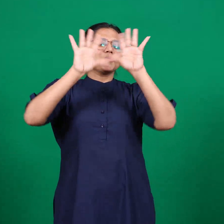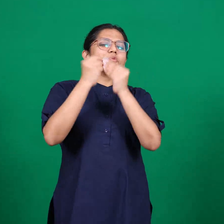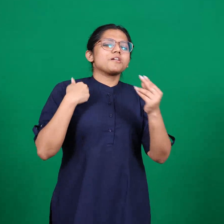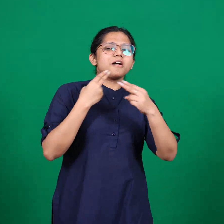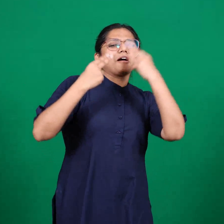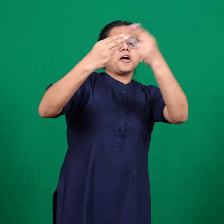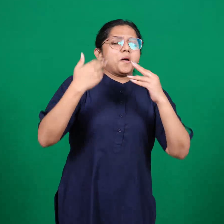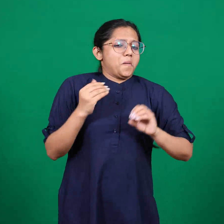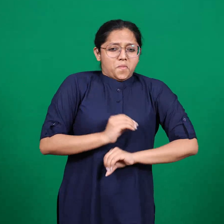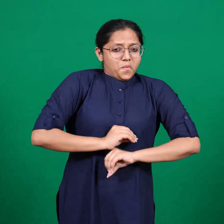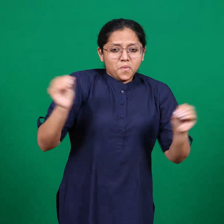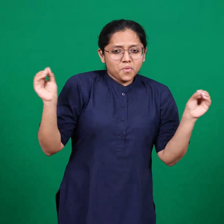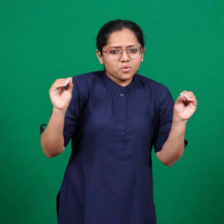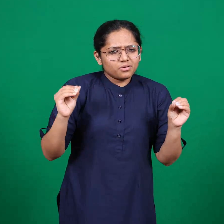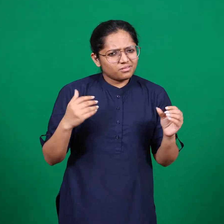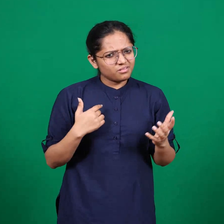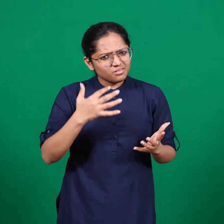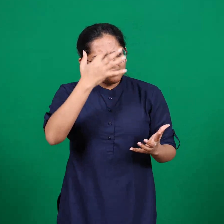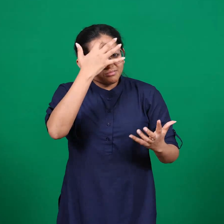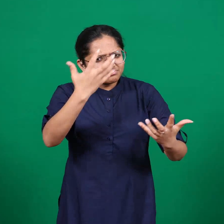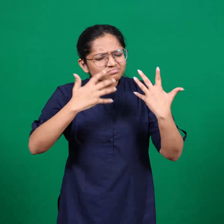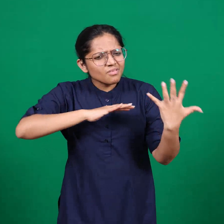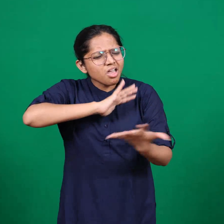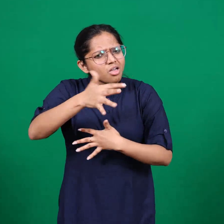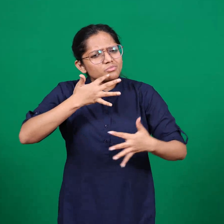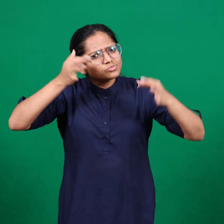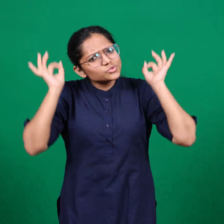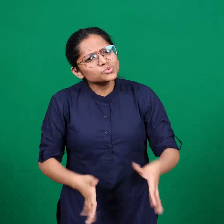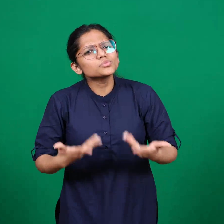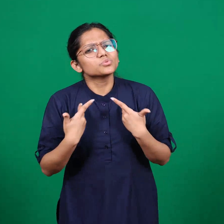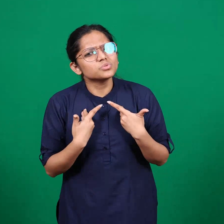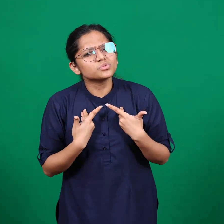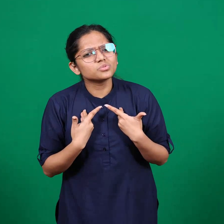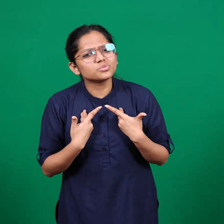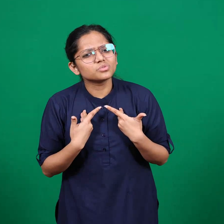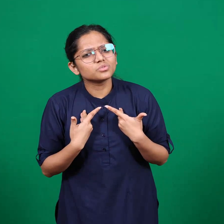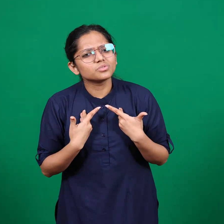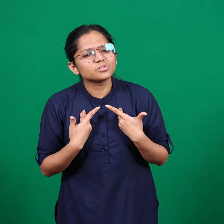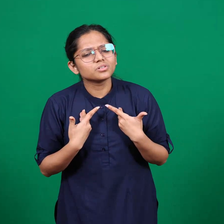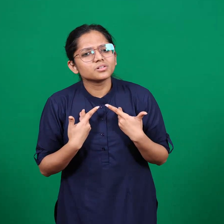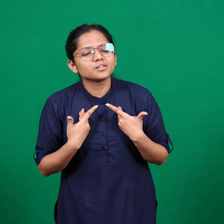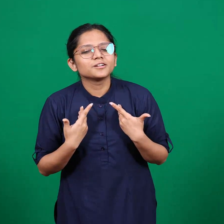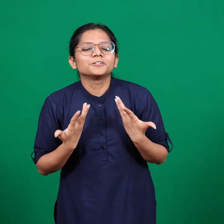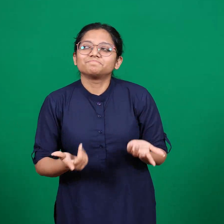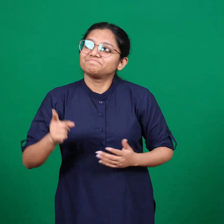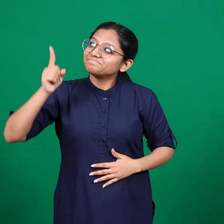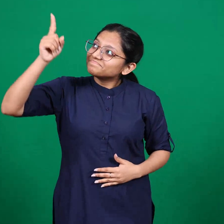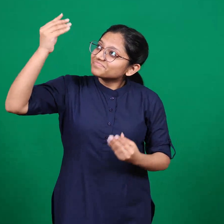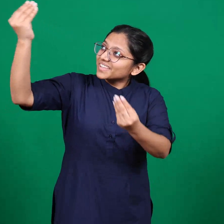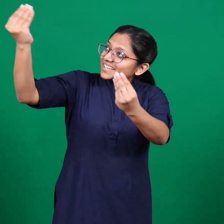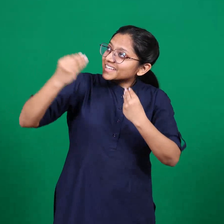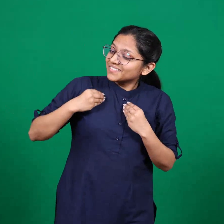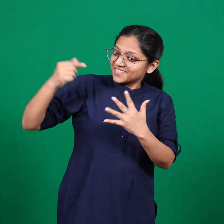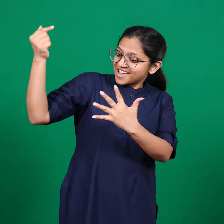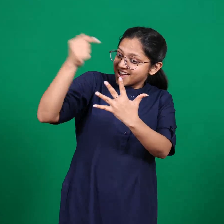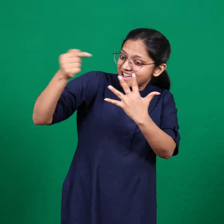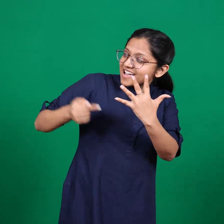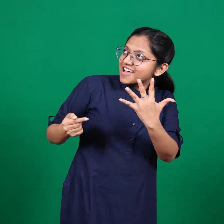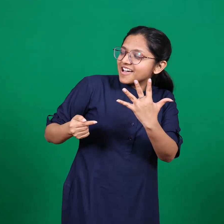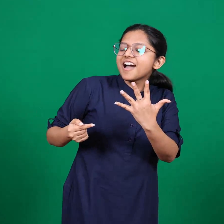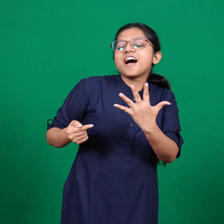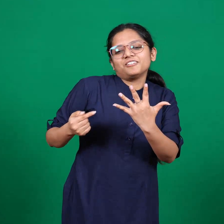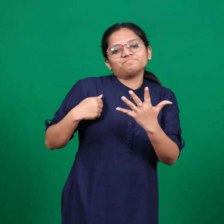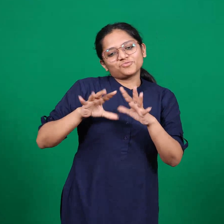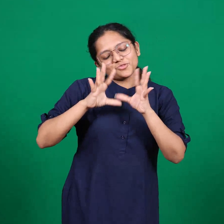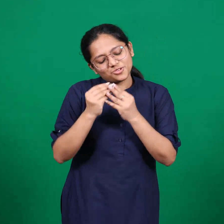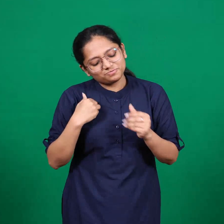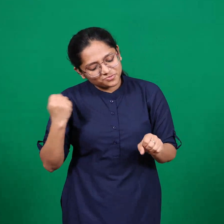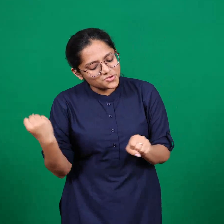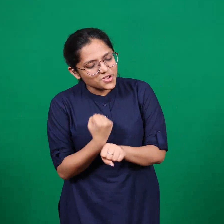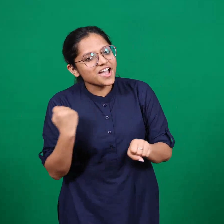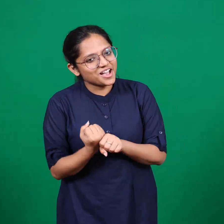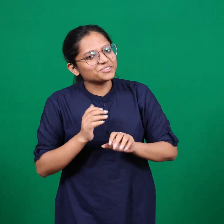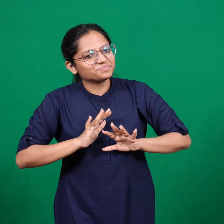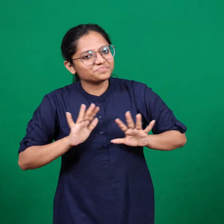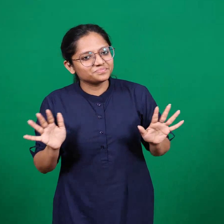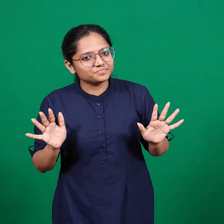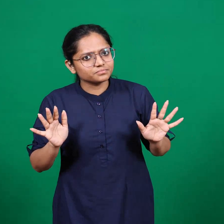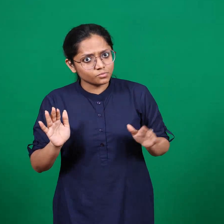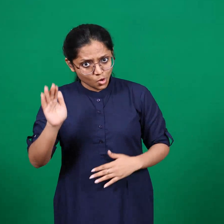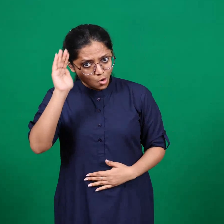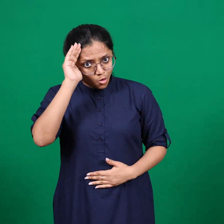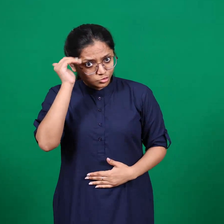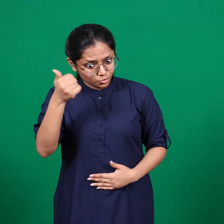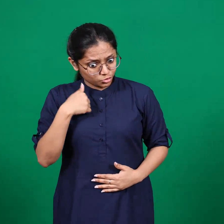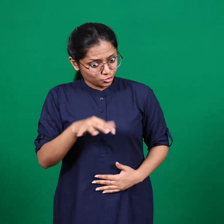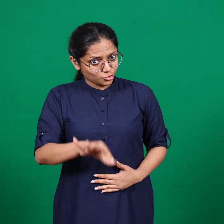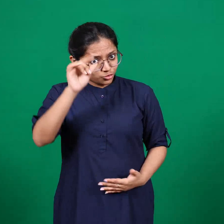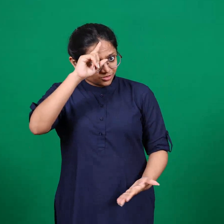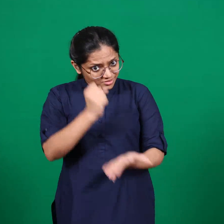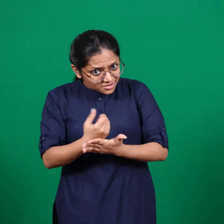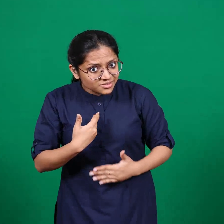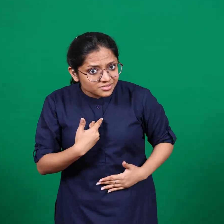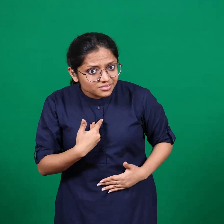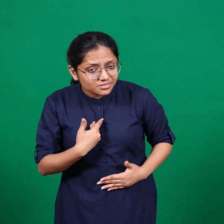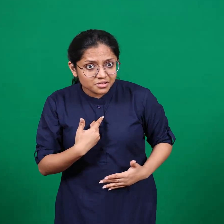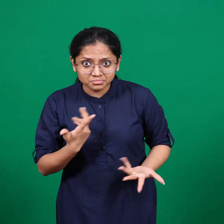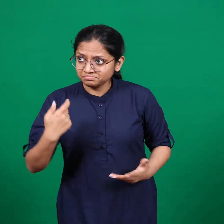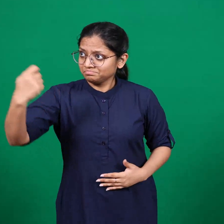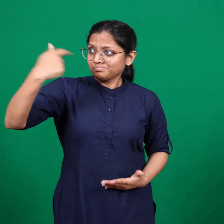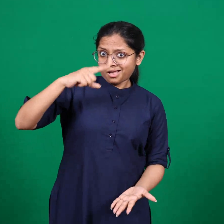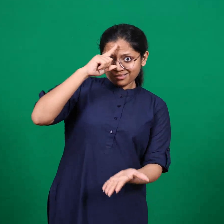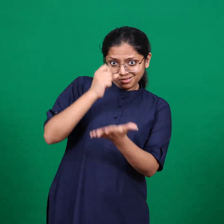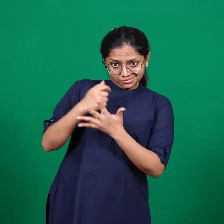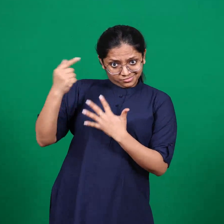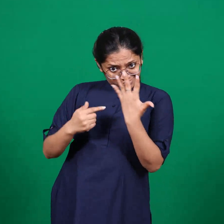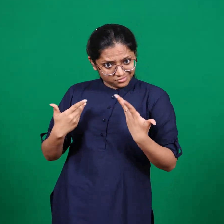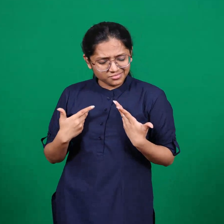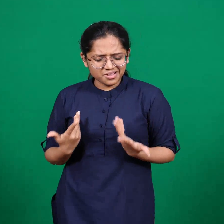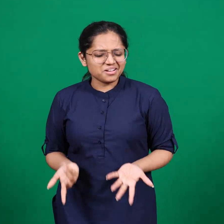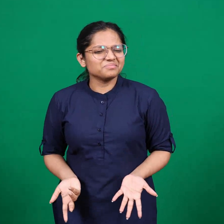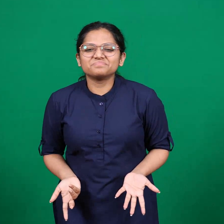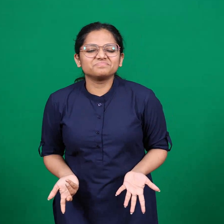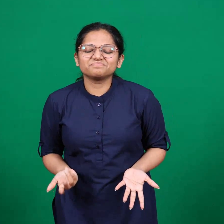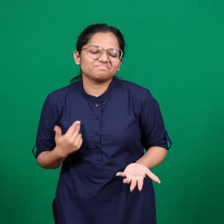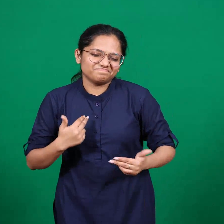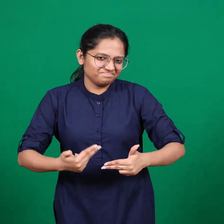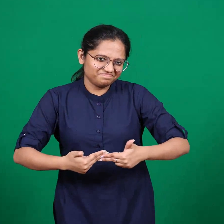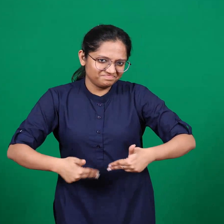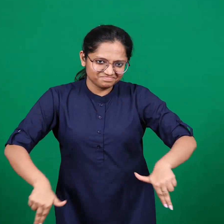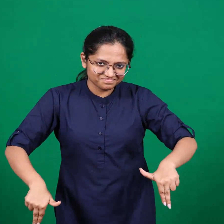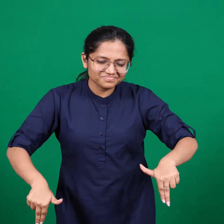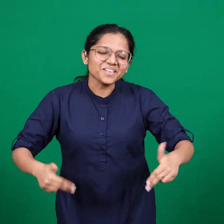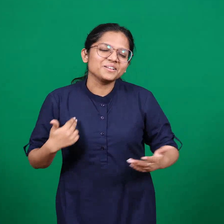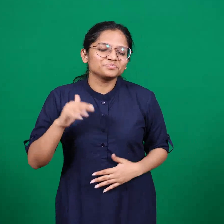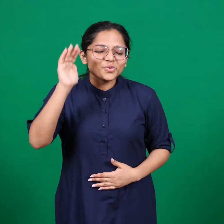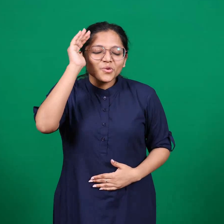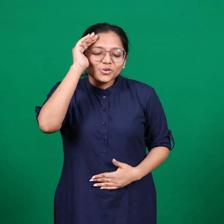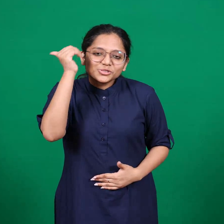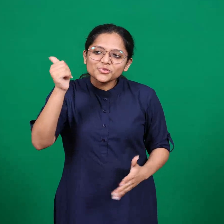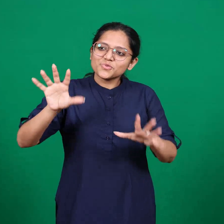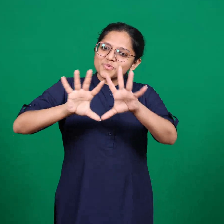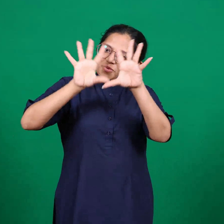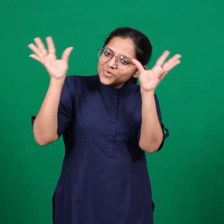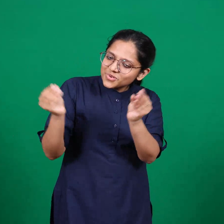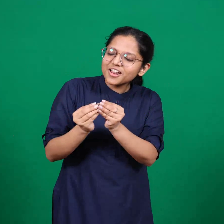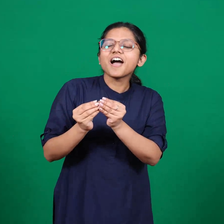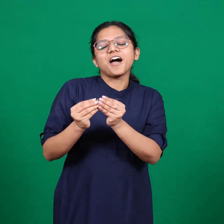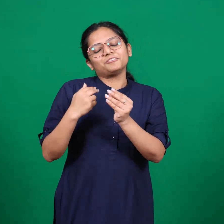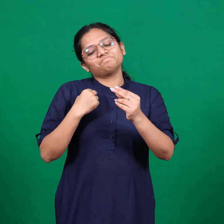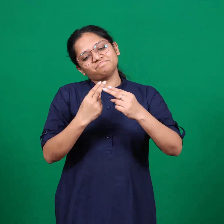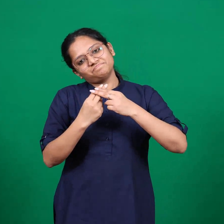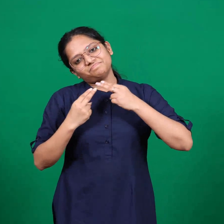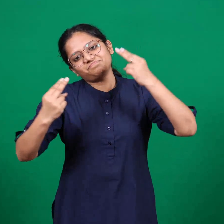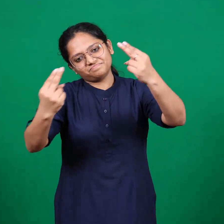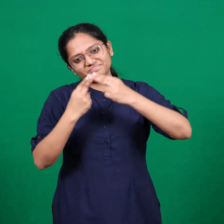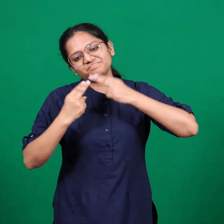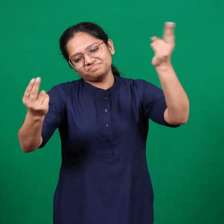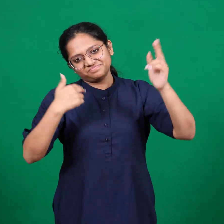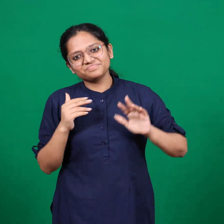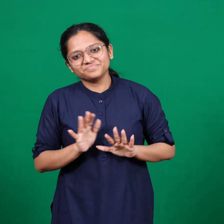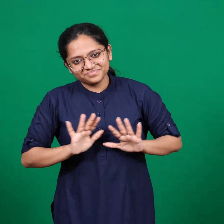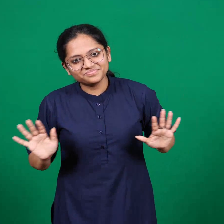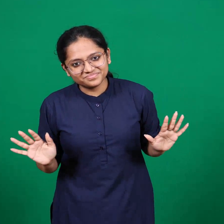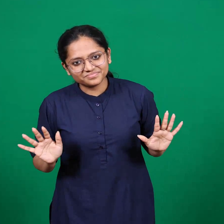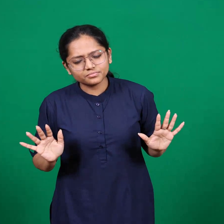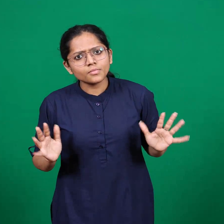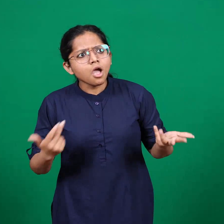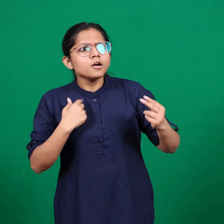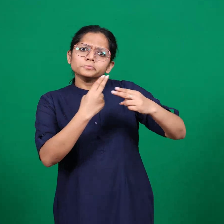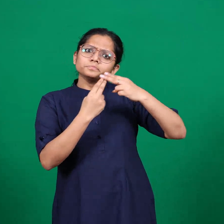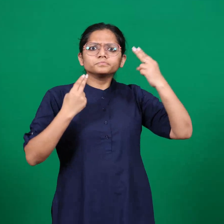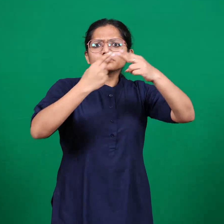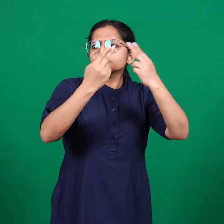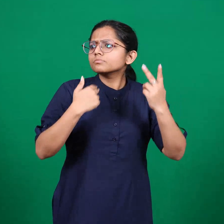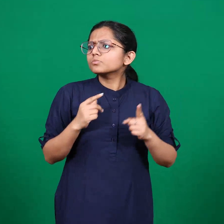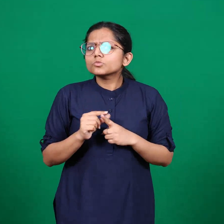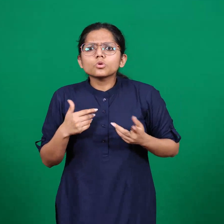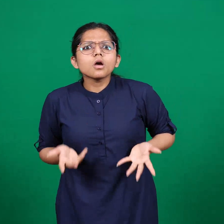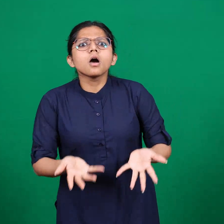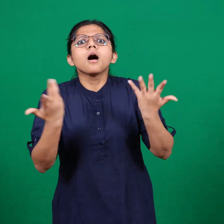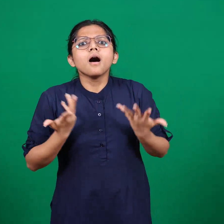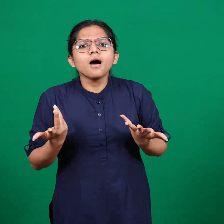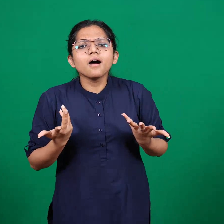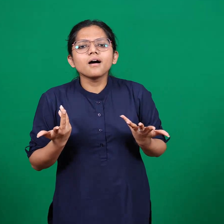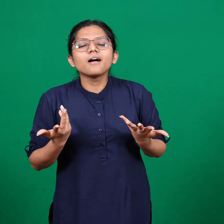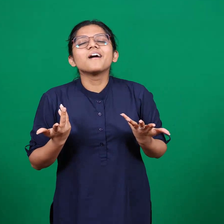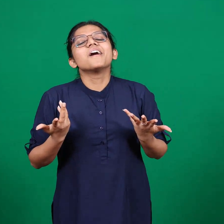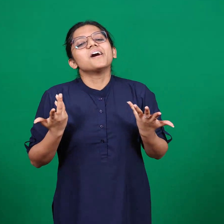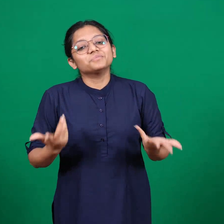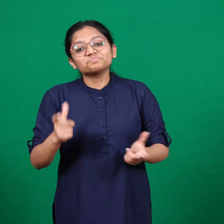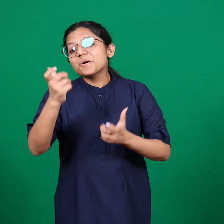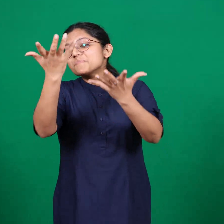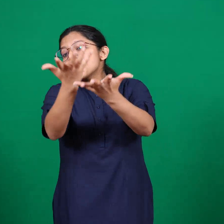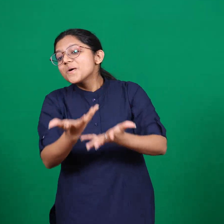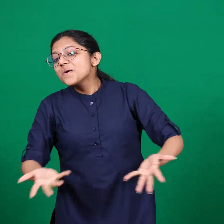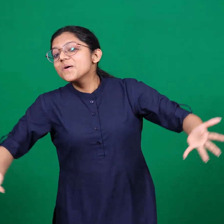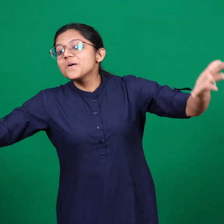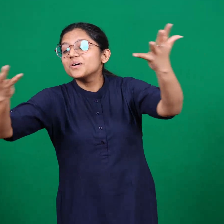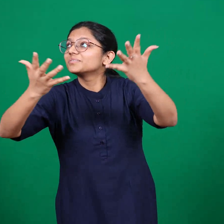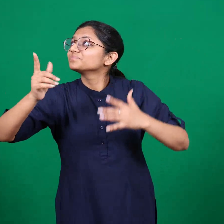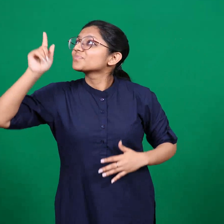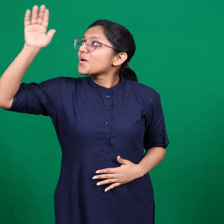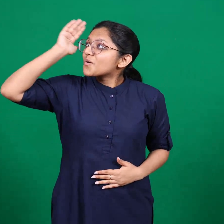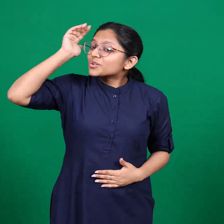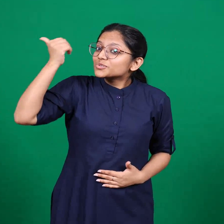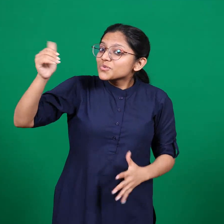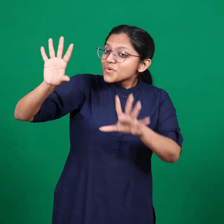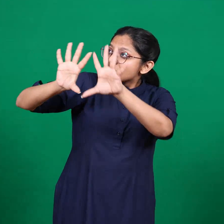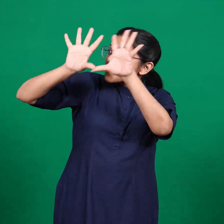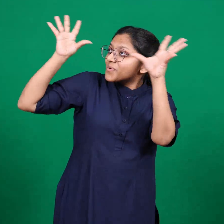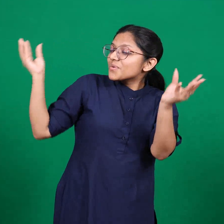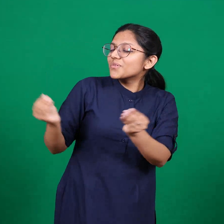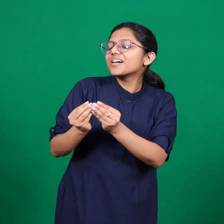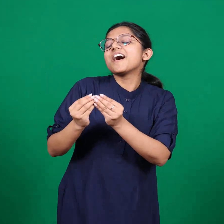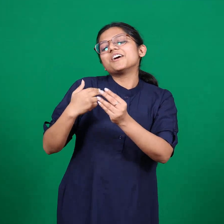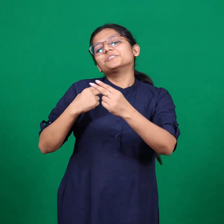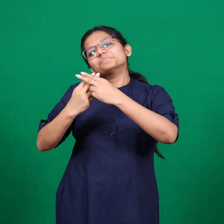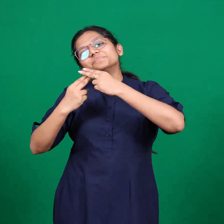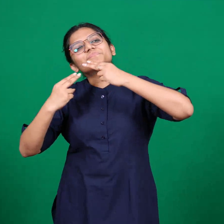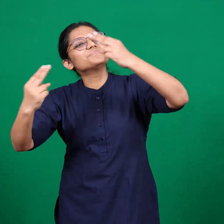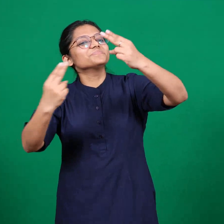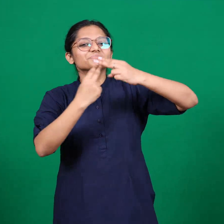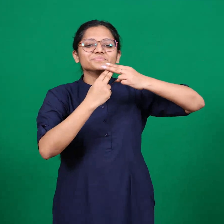If my preaching is voluntary, I have a reward. But if it is not voluntary, I am still entrusted with a responsibility. What then is my reward?